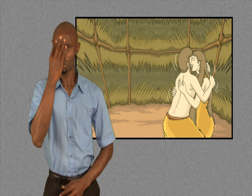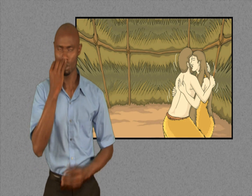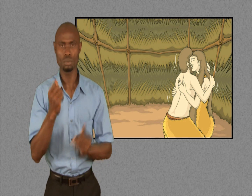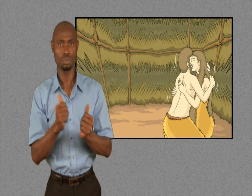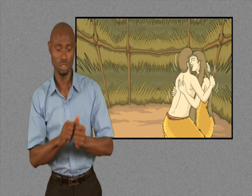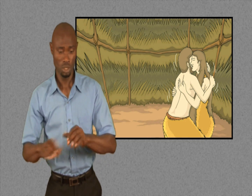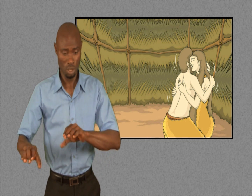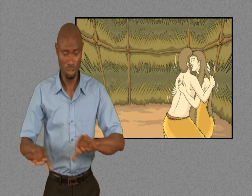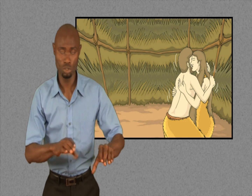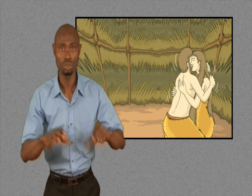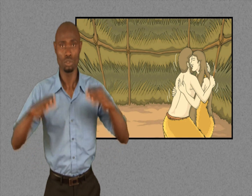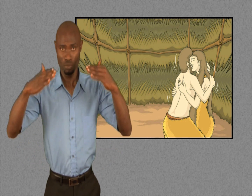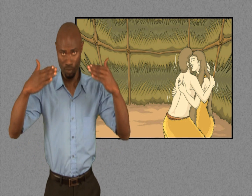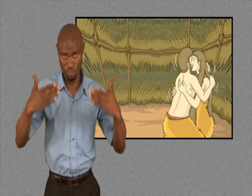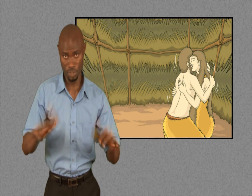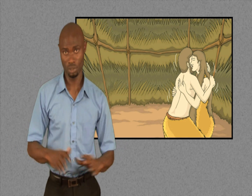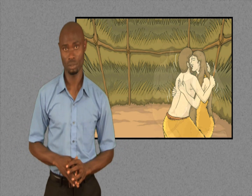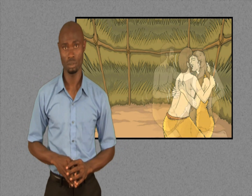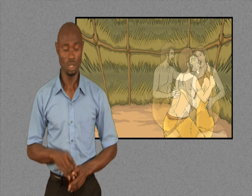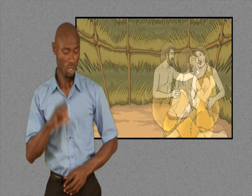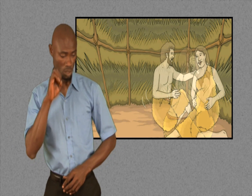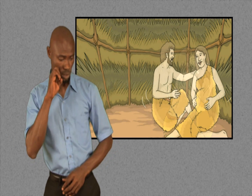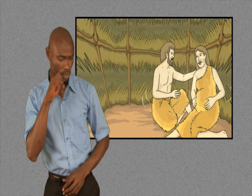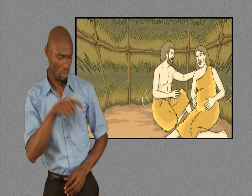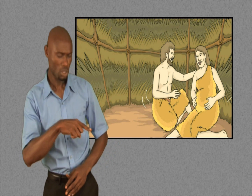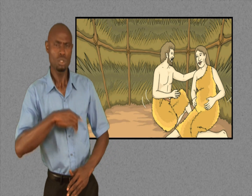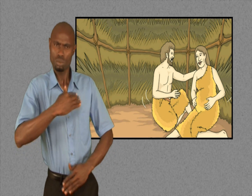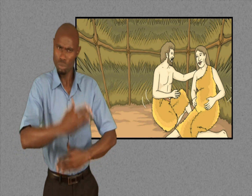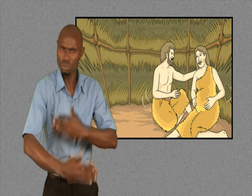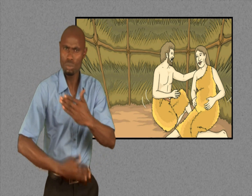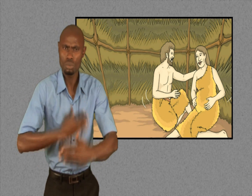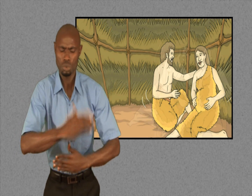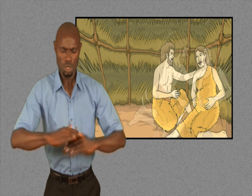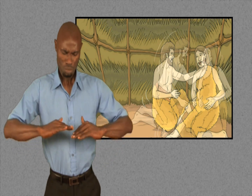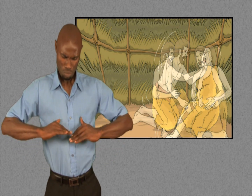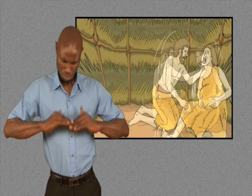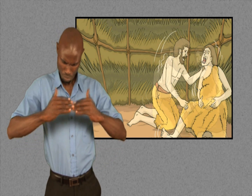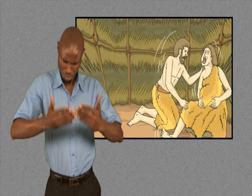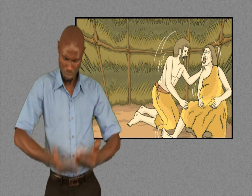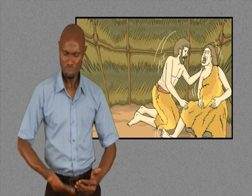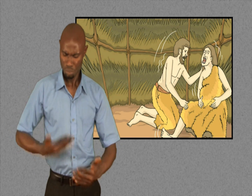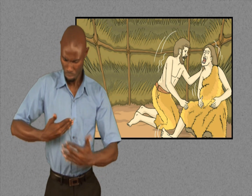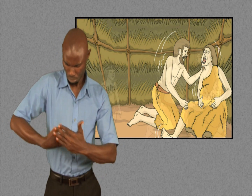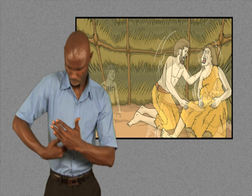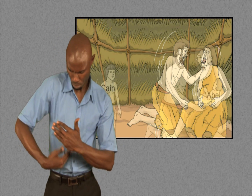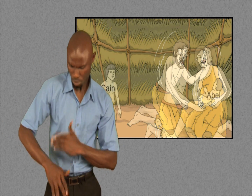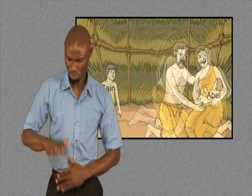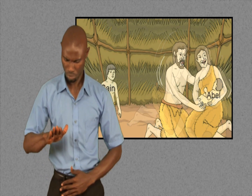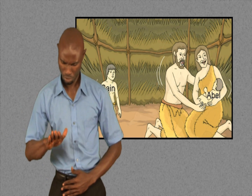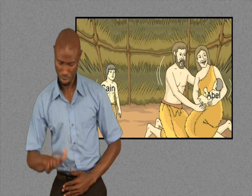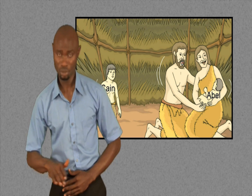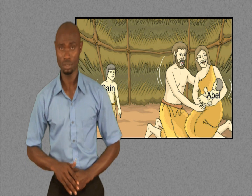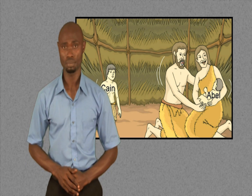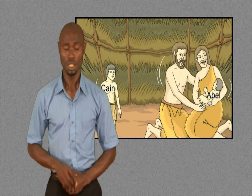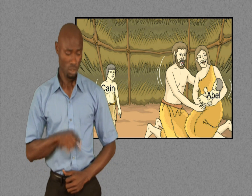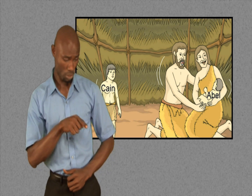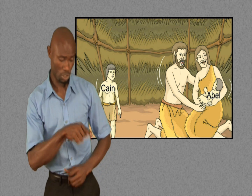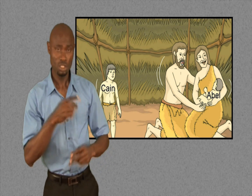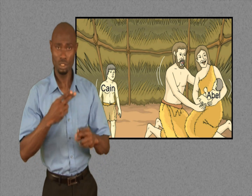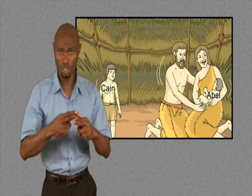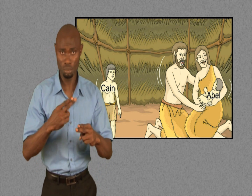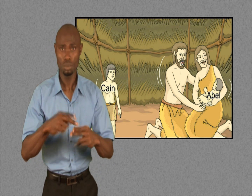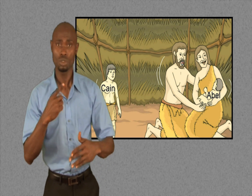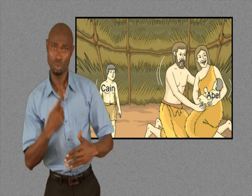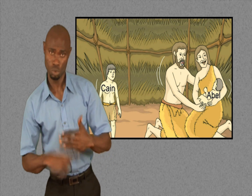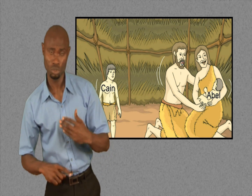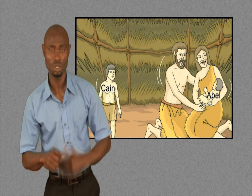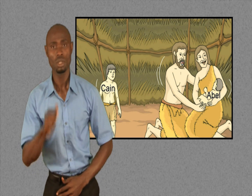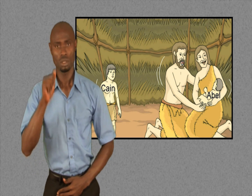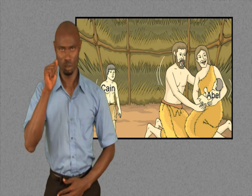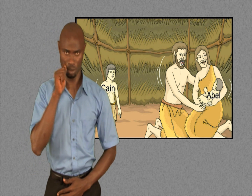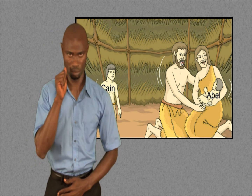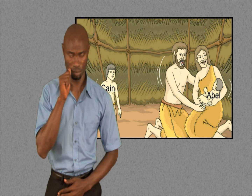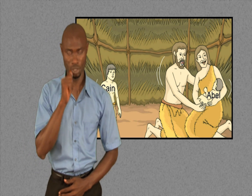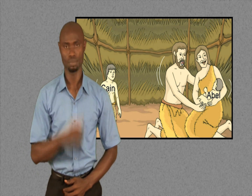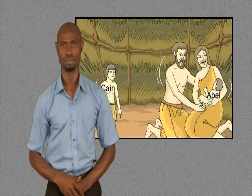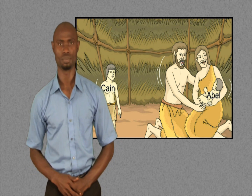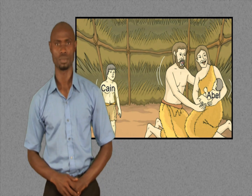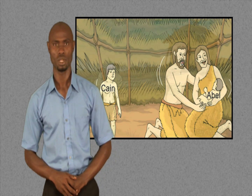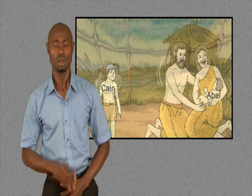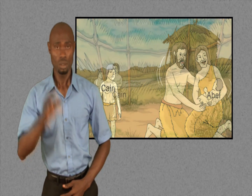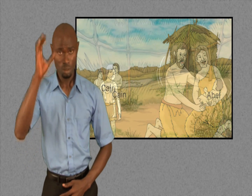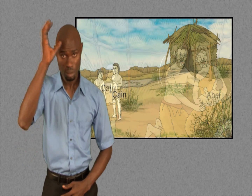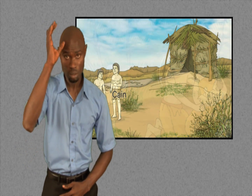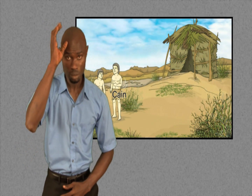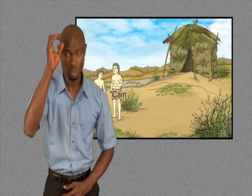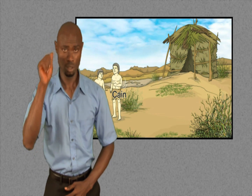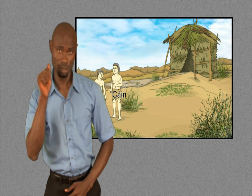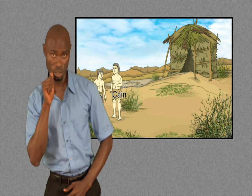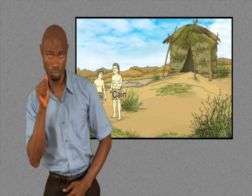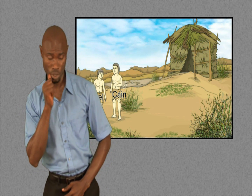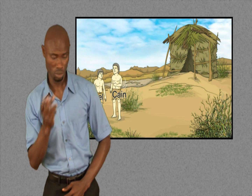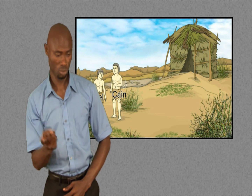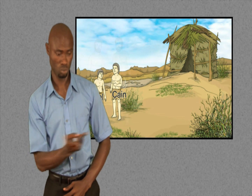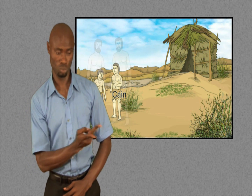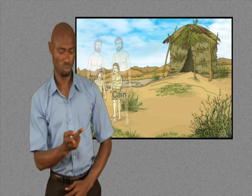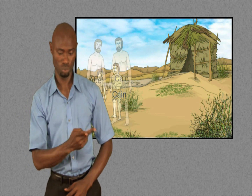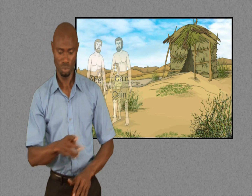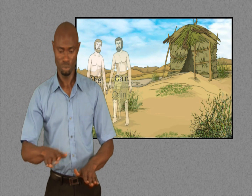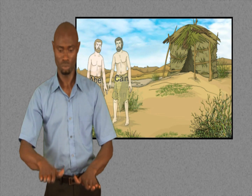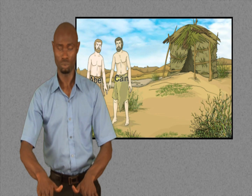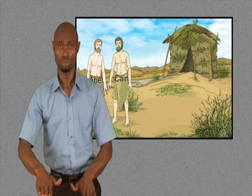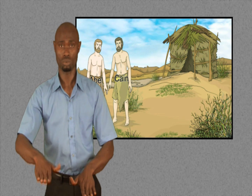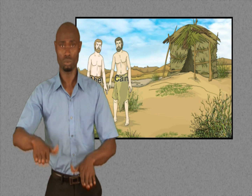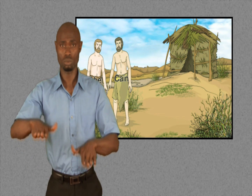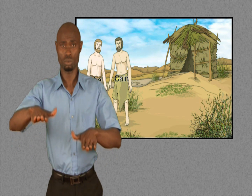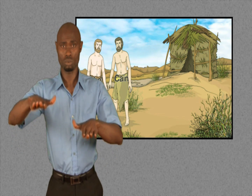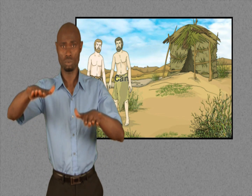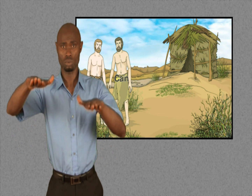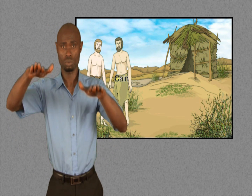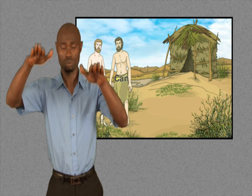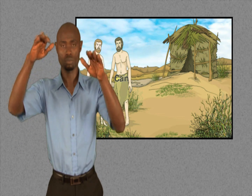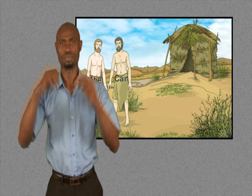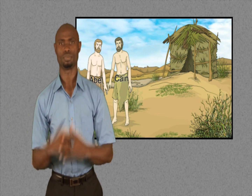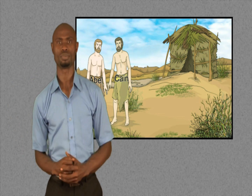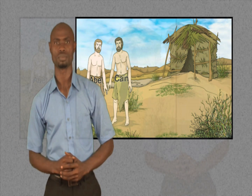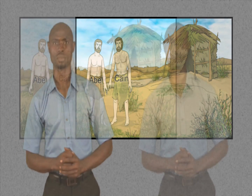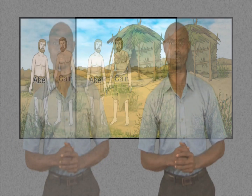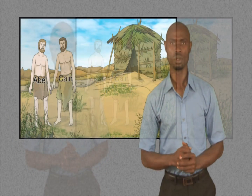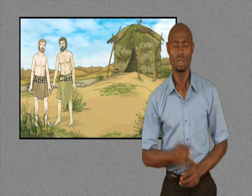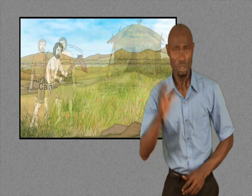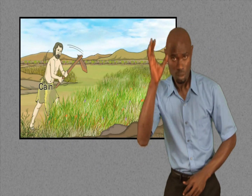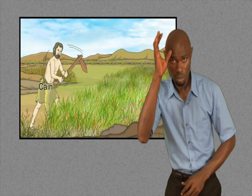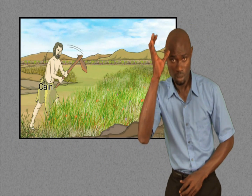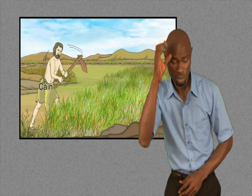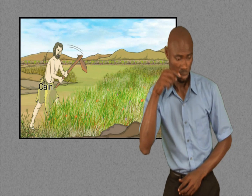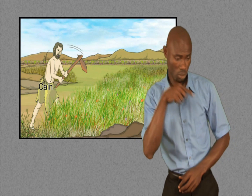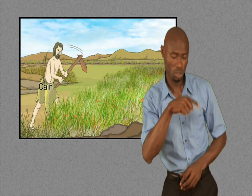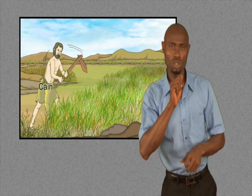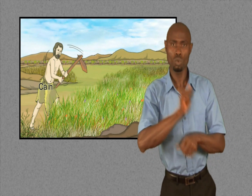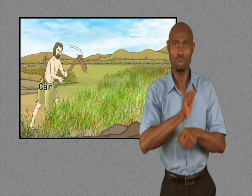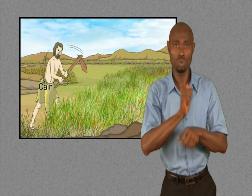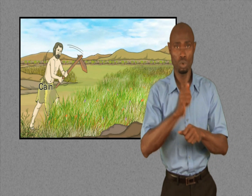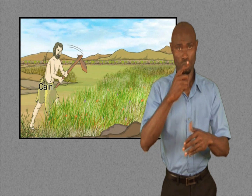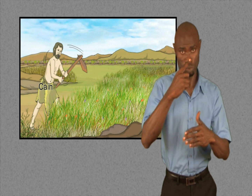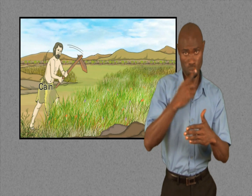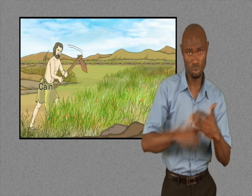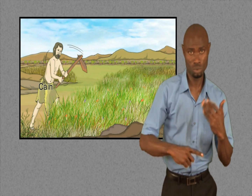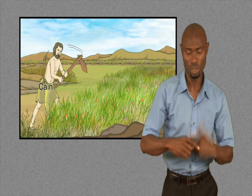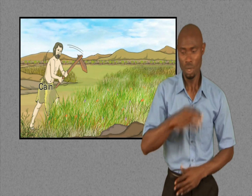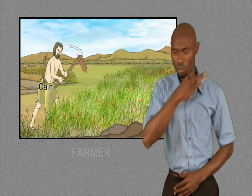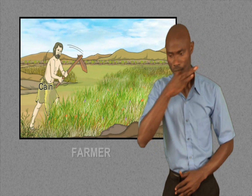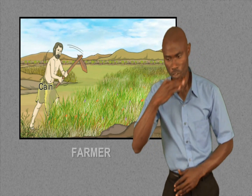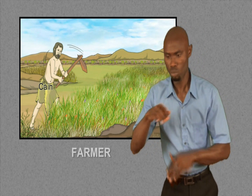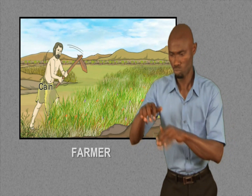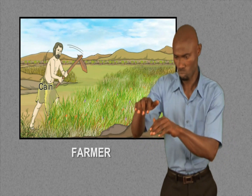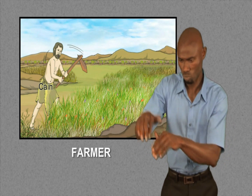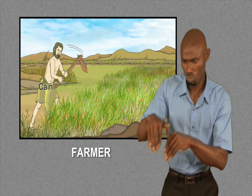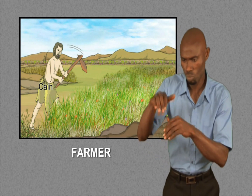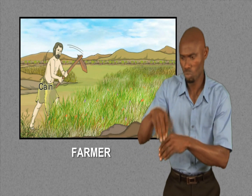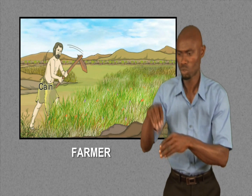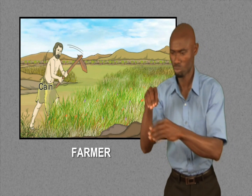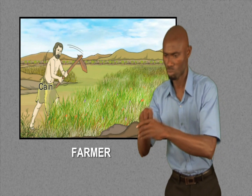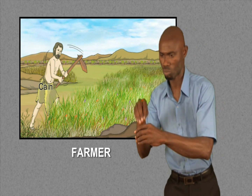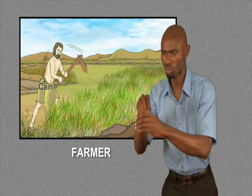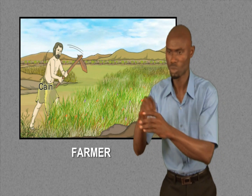Later she gave birth to Cain’s brother Abel.